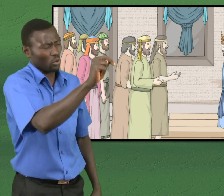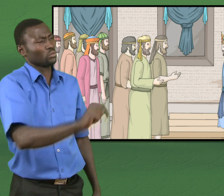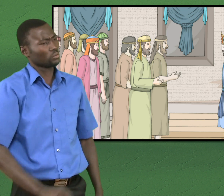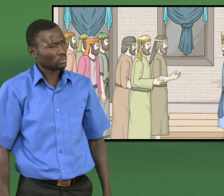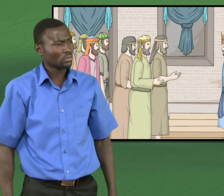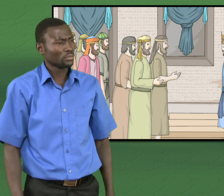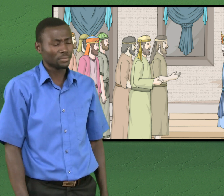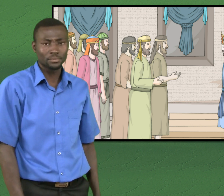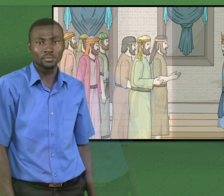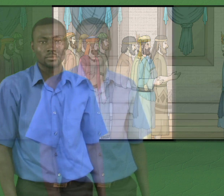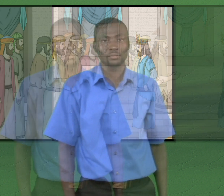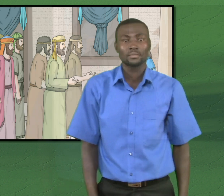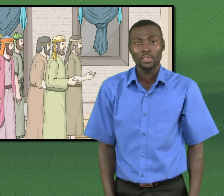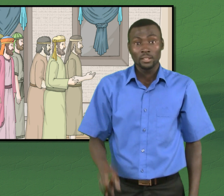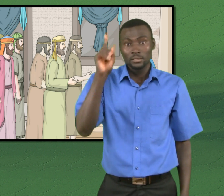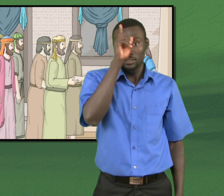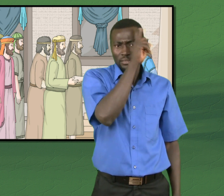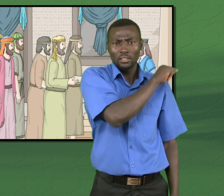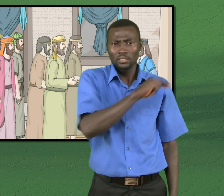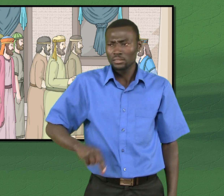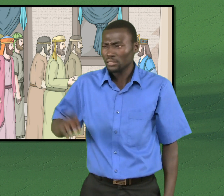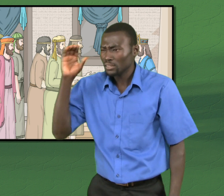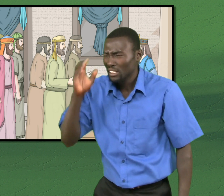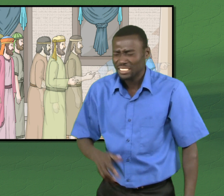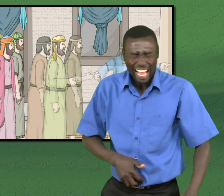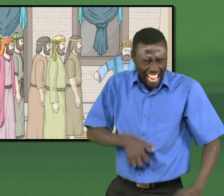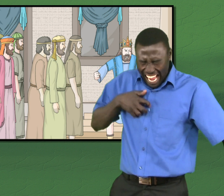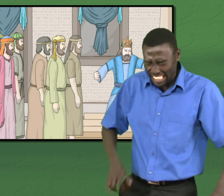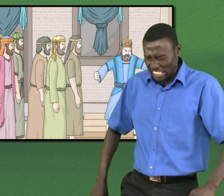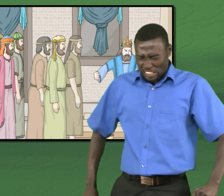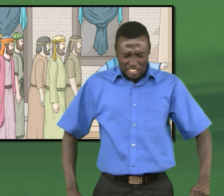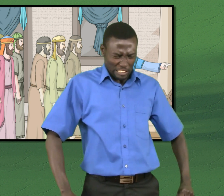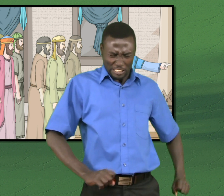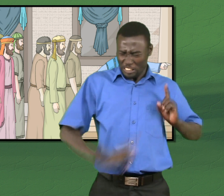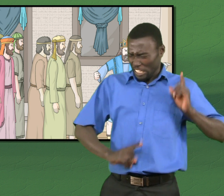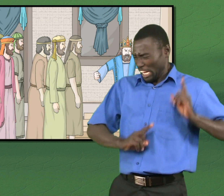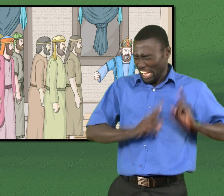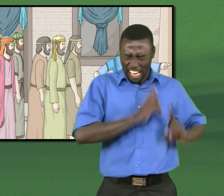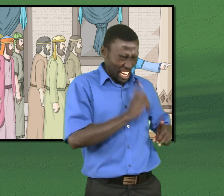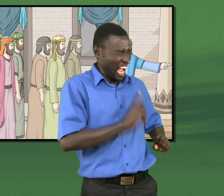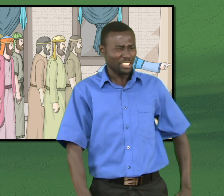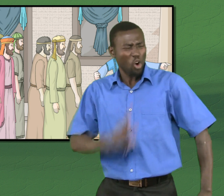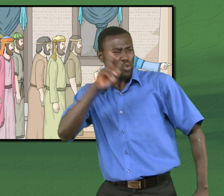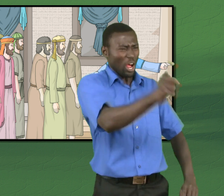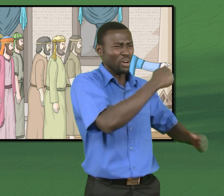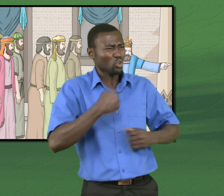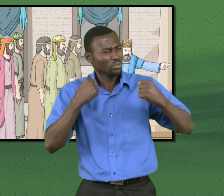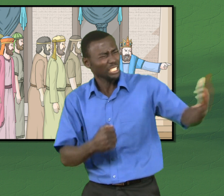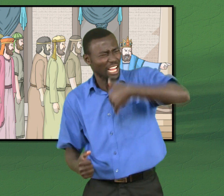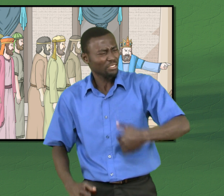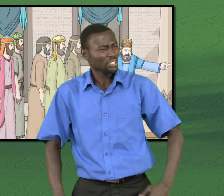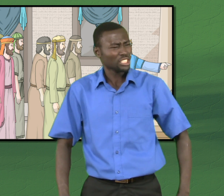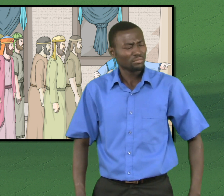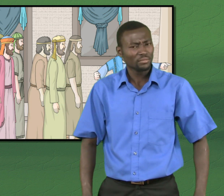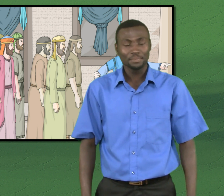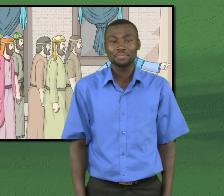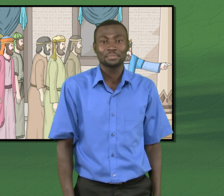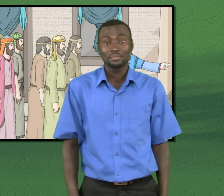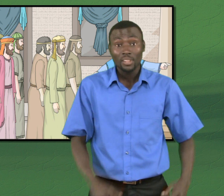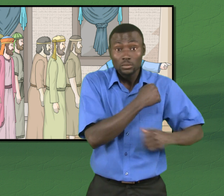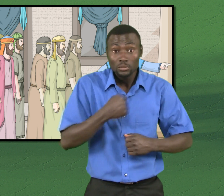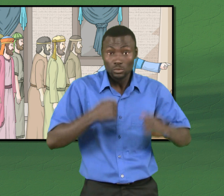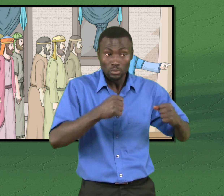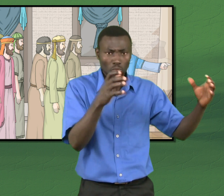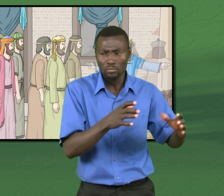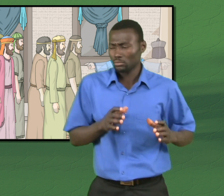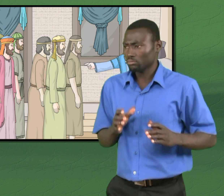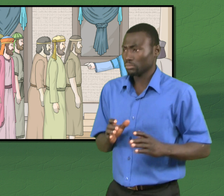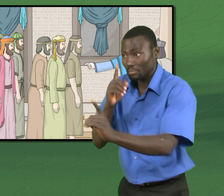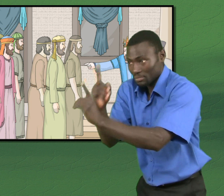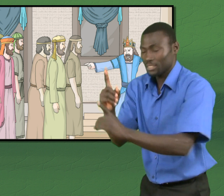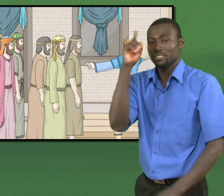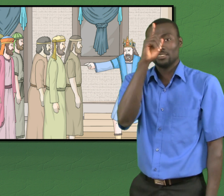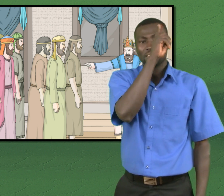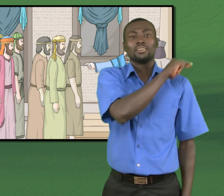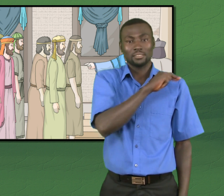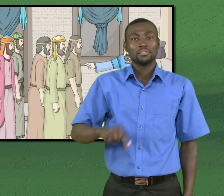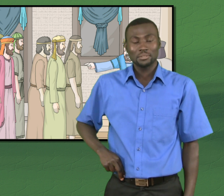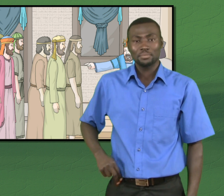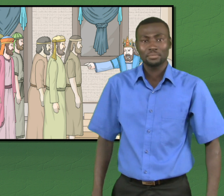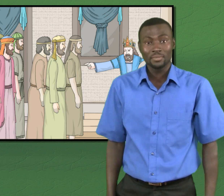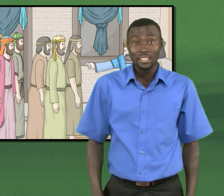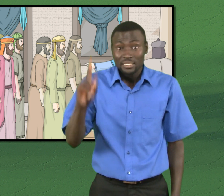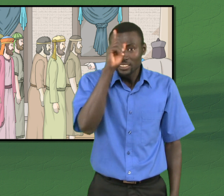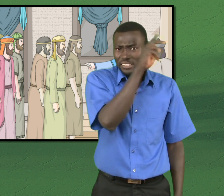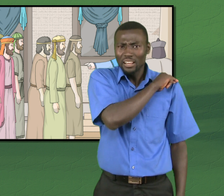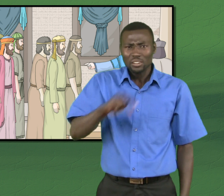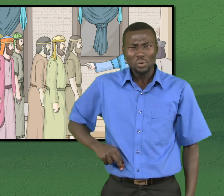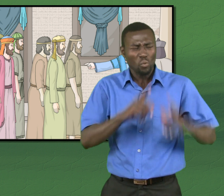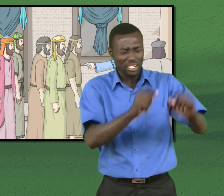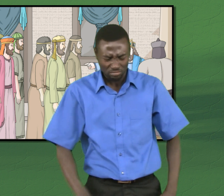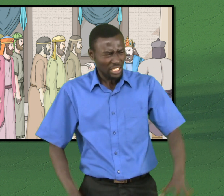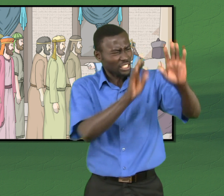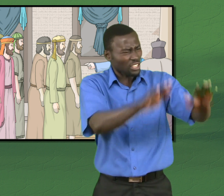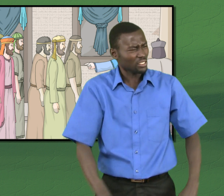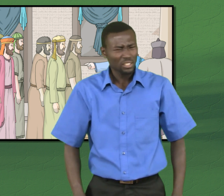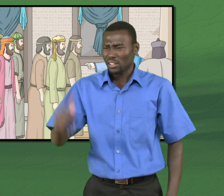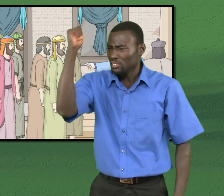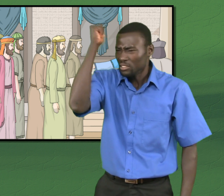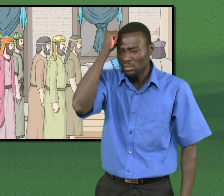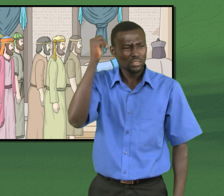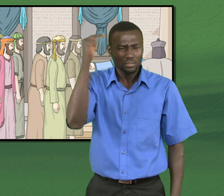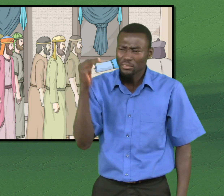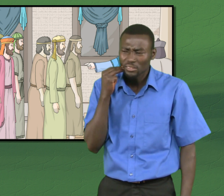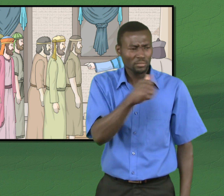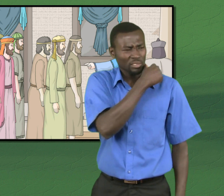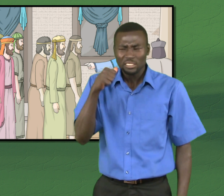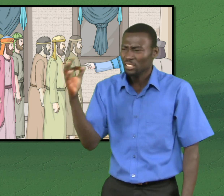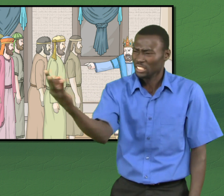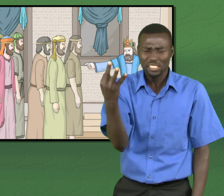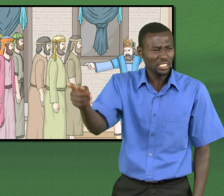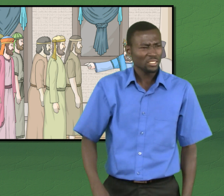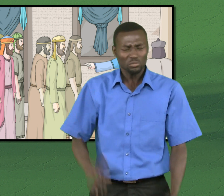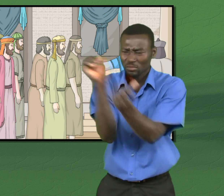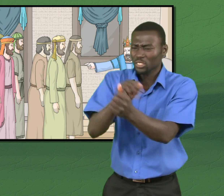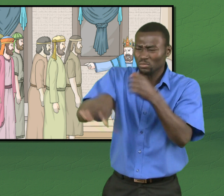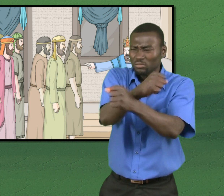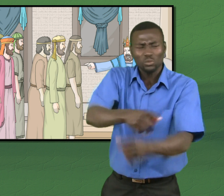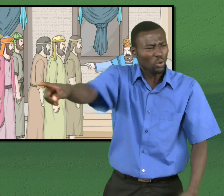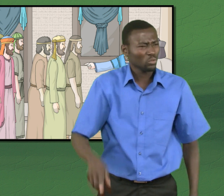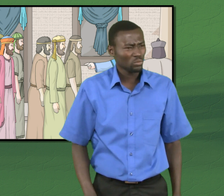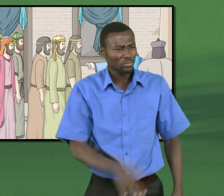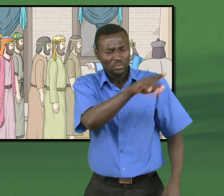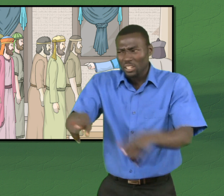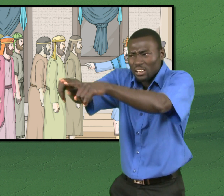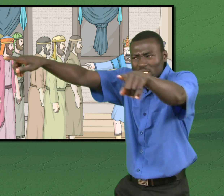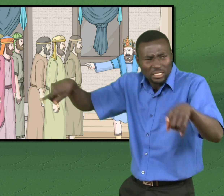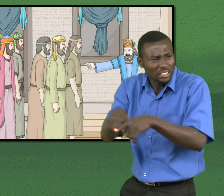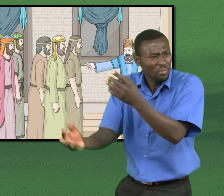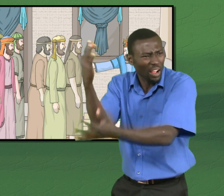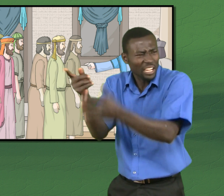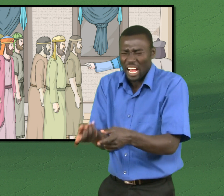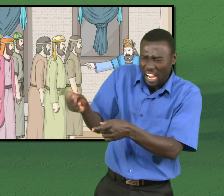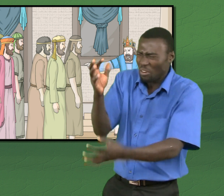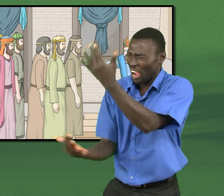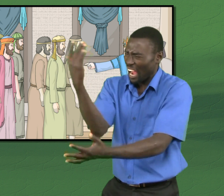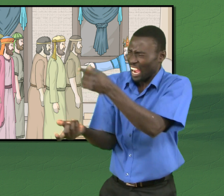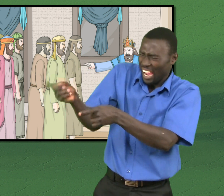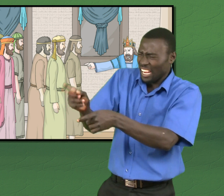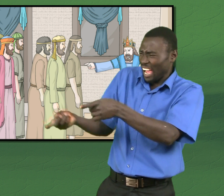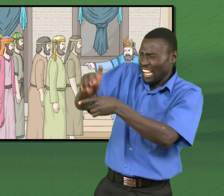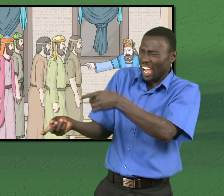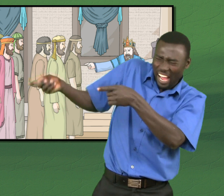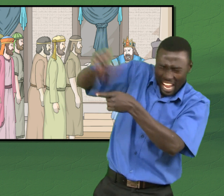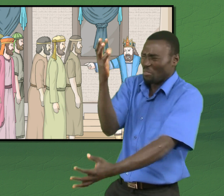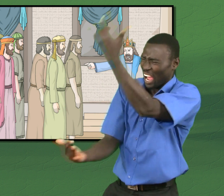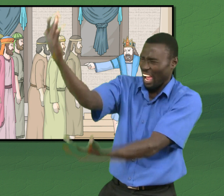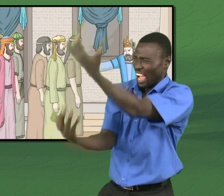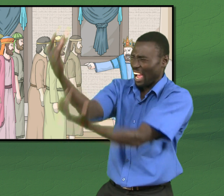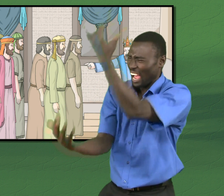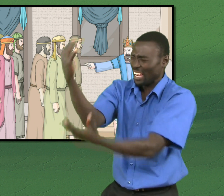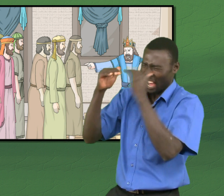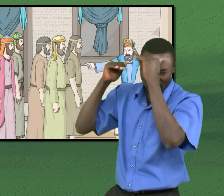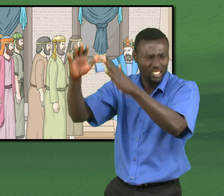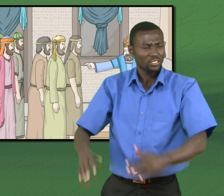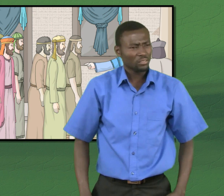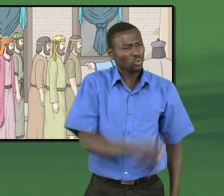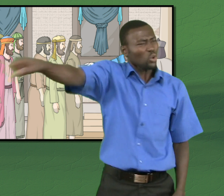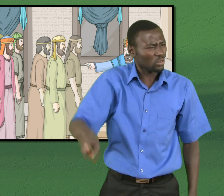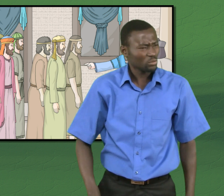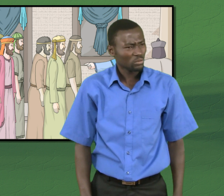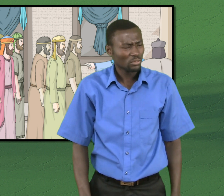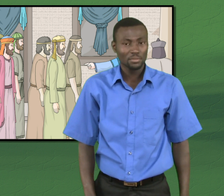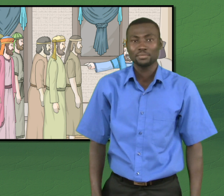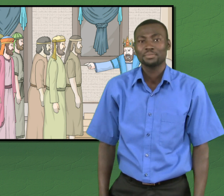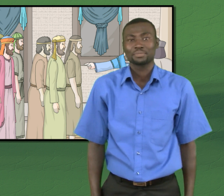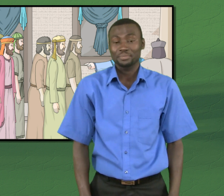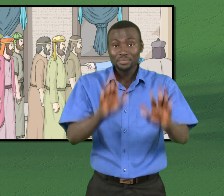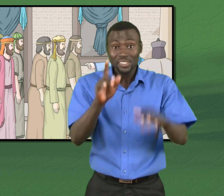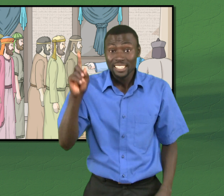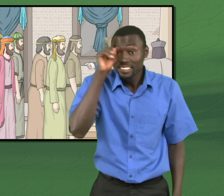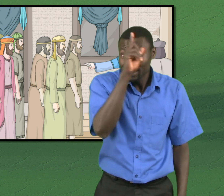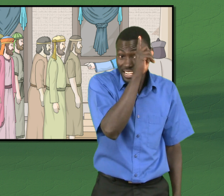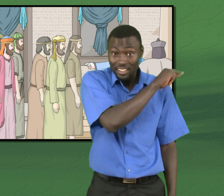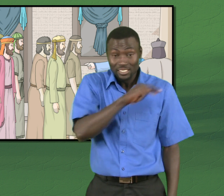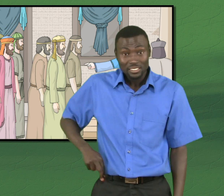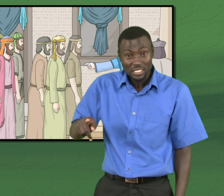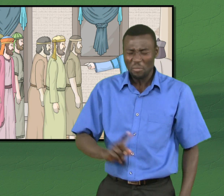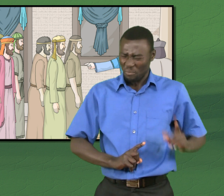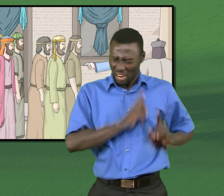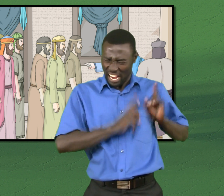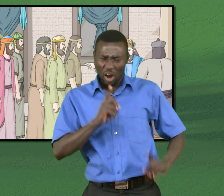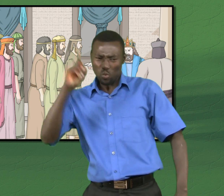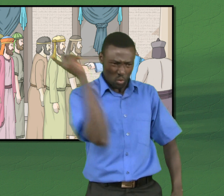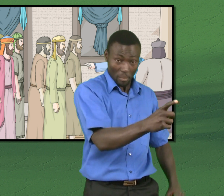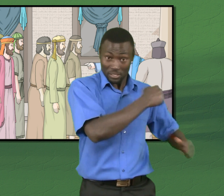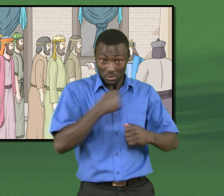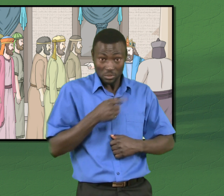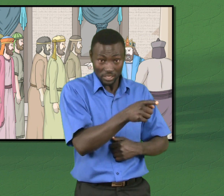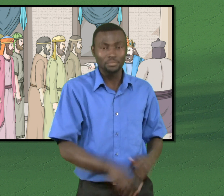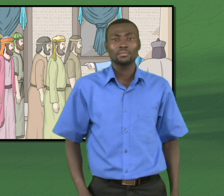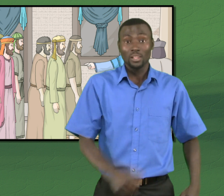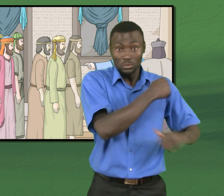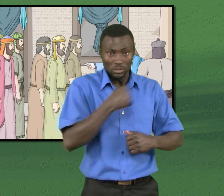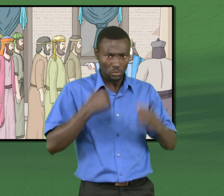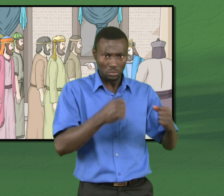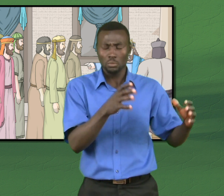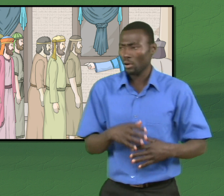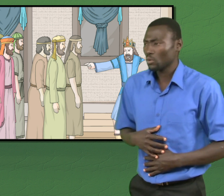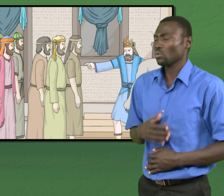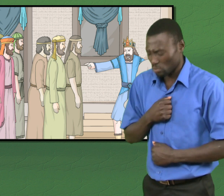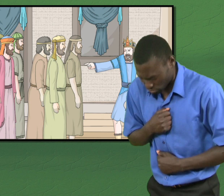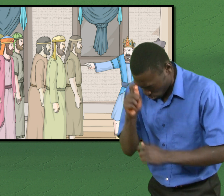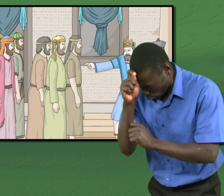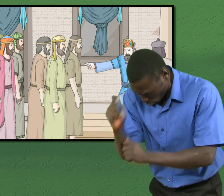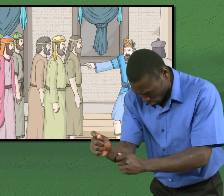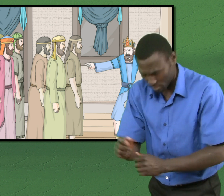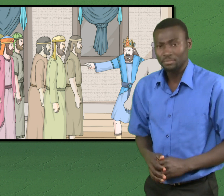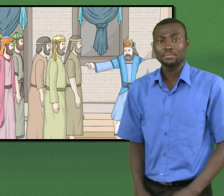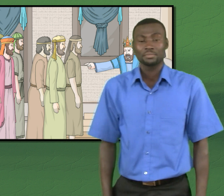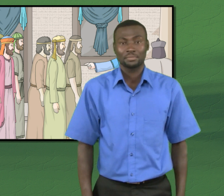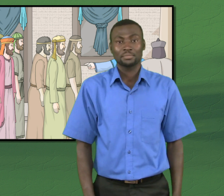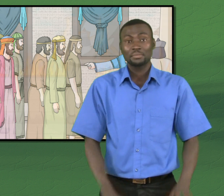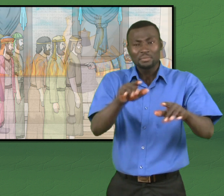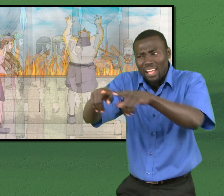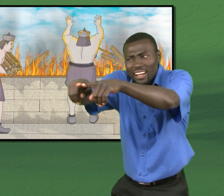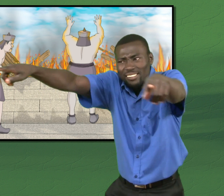At this, Nebuchadnezzar was filled with rage, and the expression on his face changed toward Shadrach, Meshach, and Abednego.